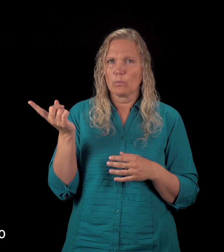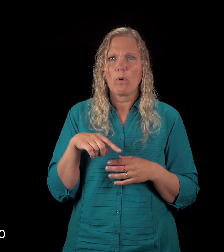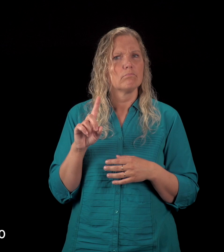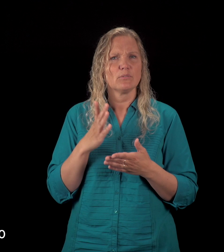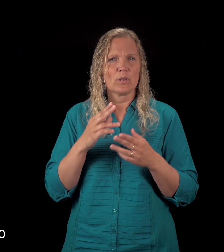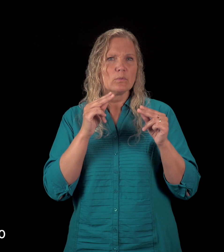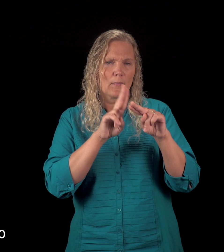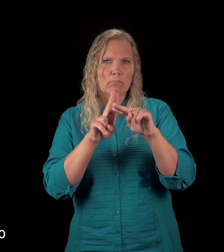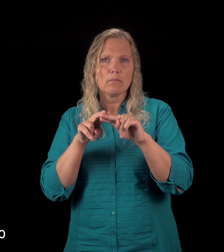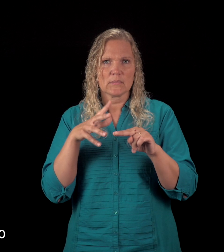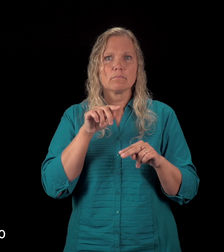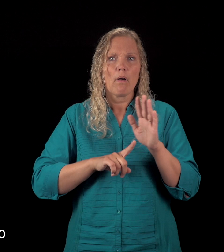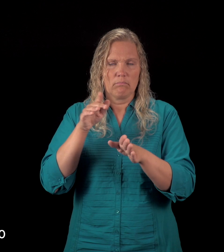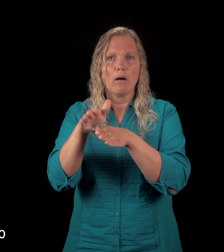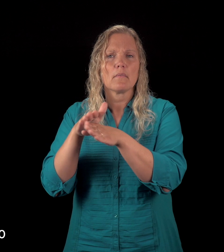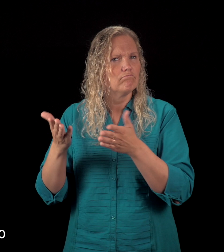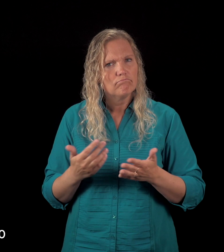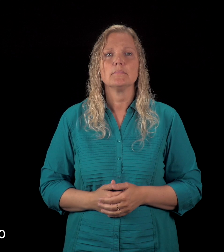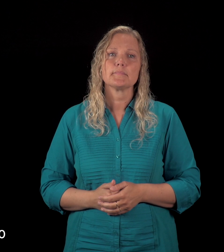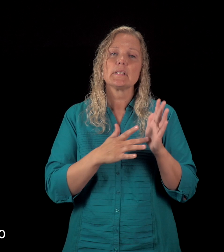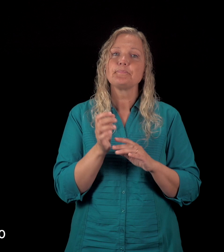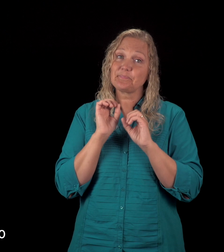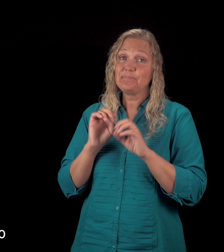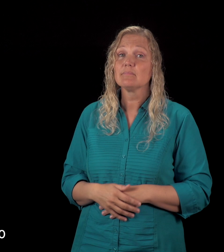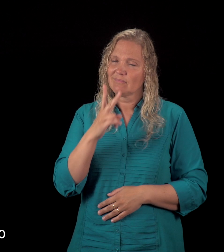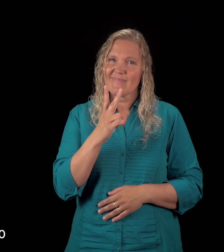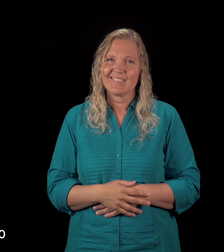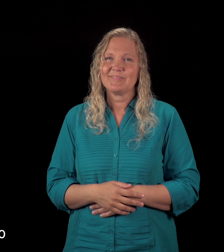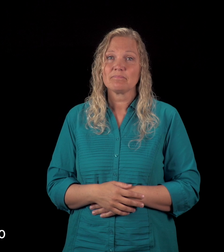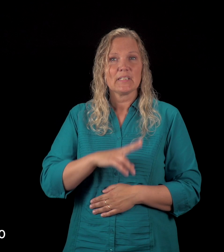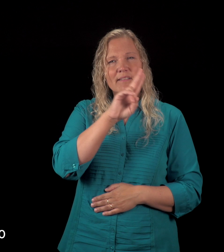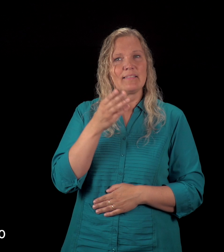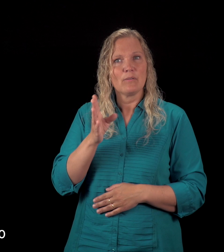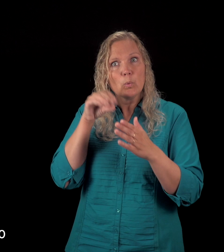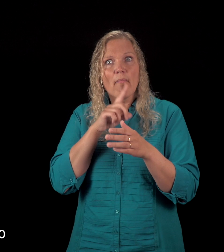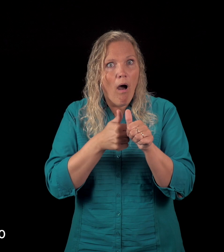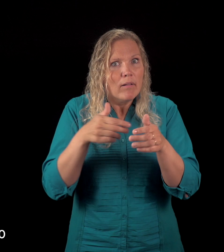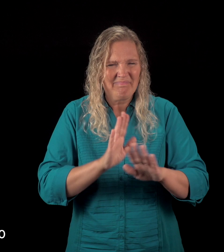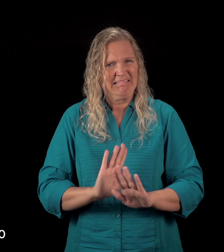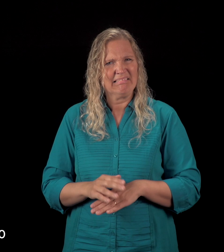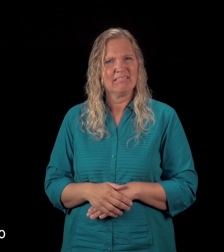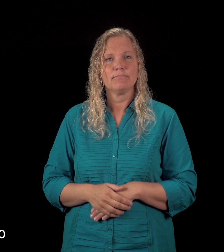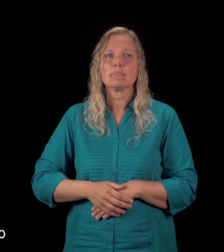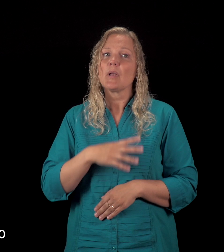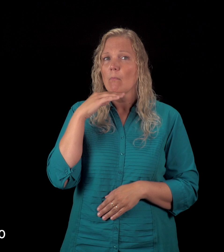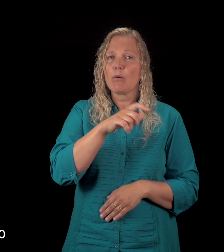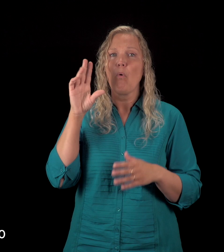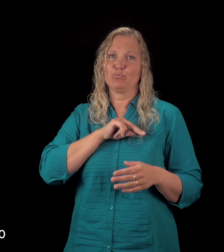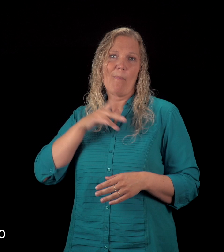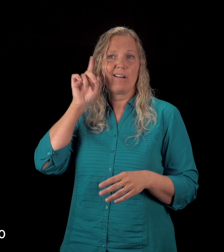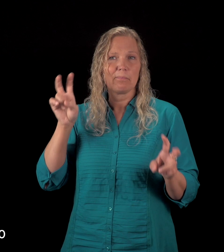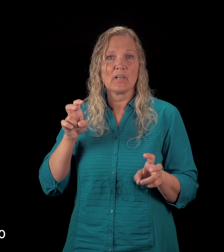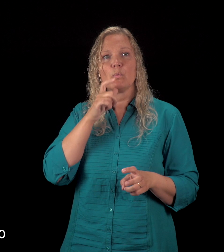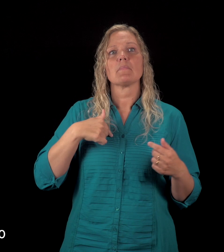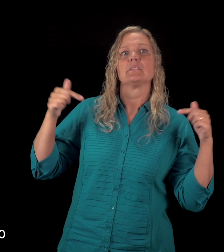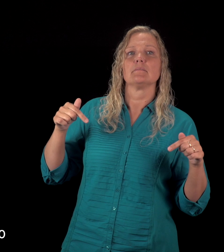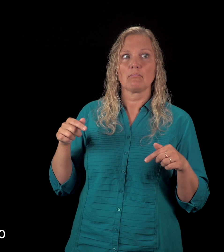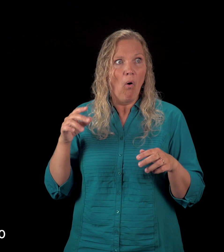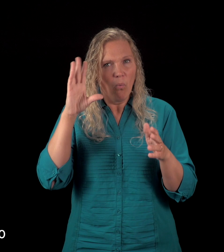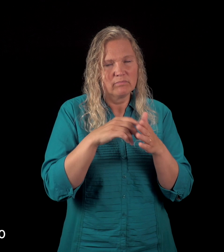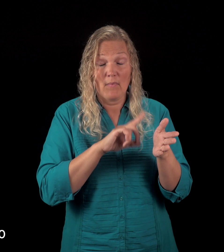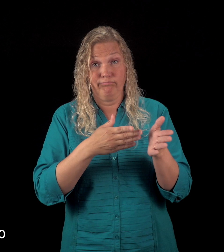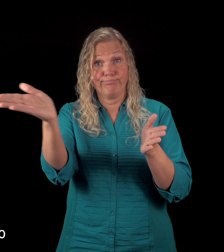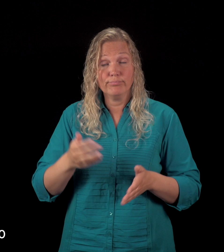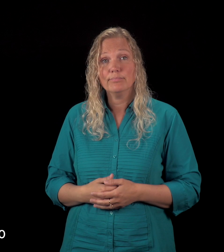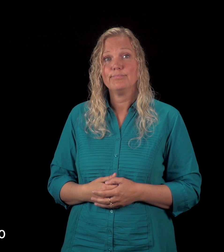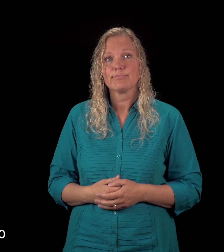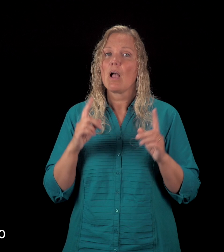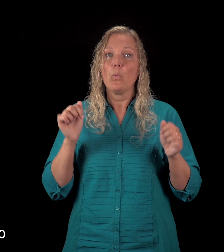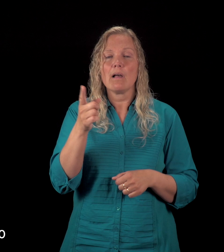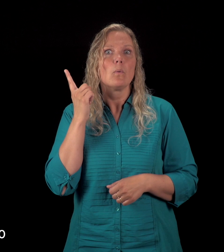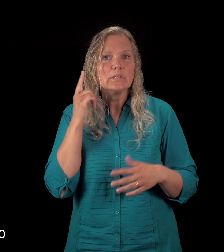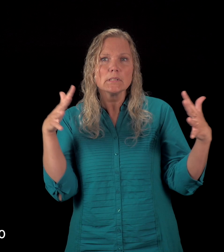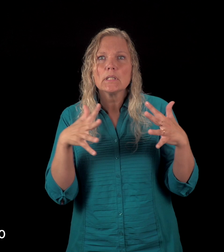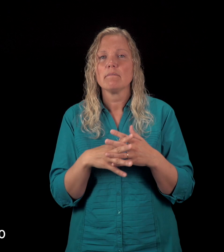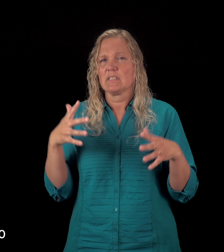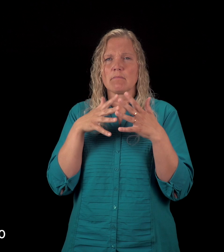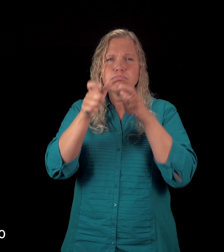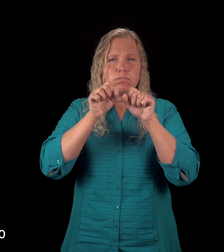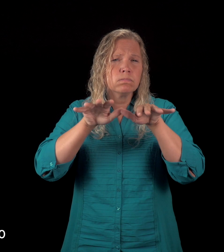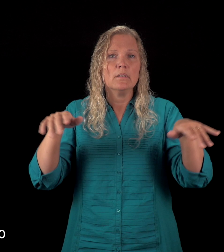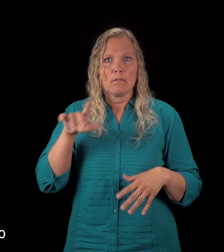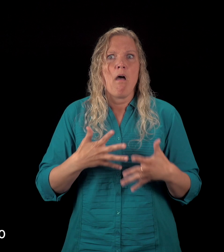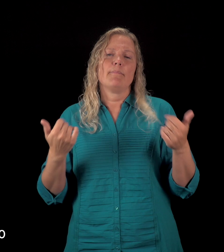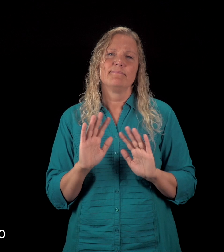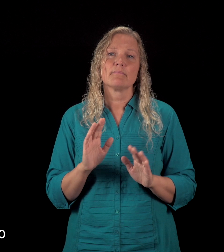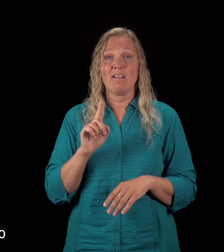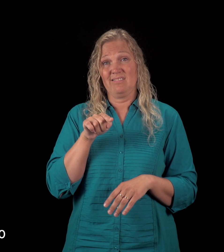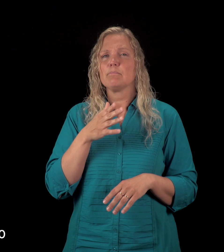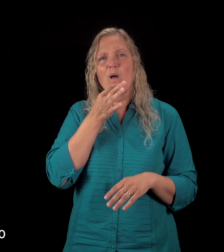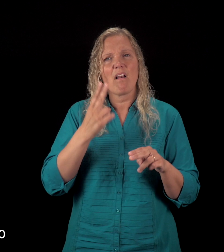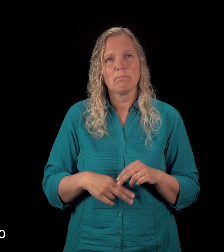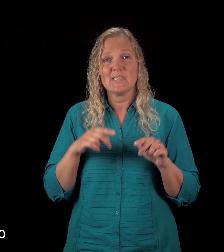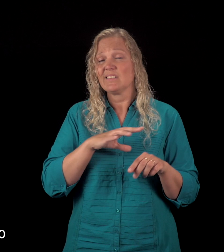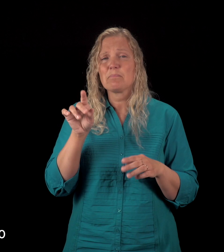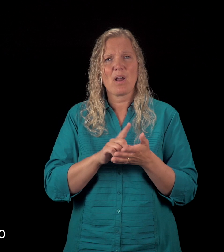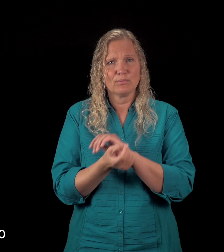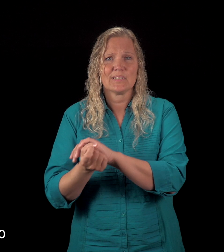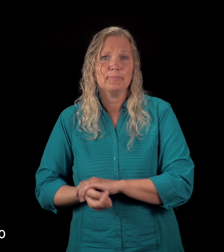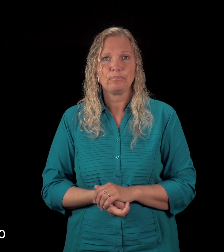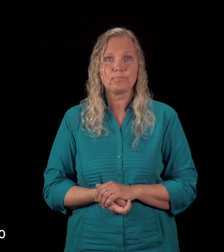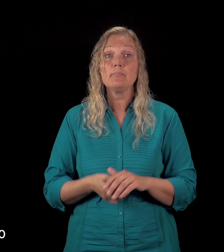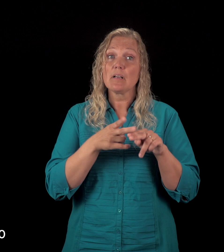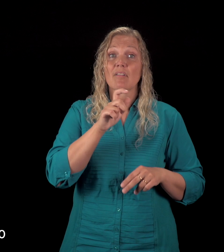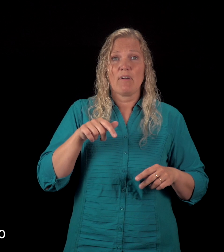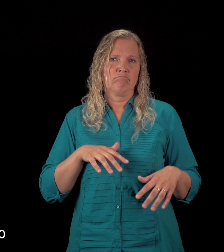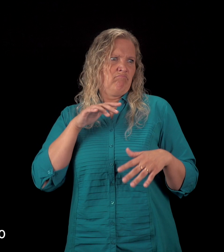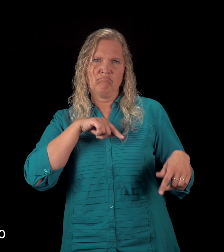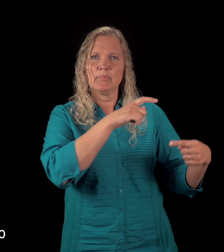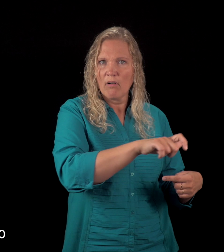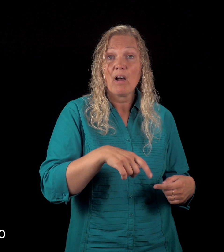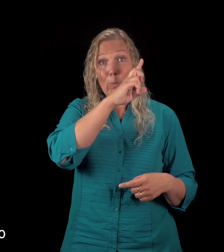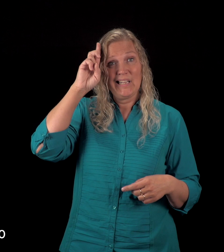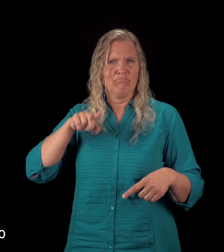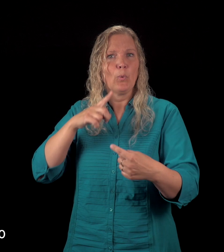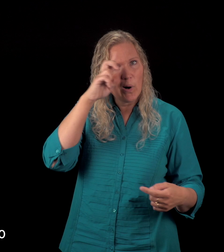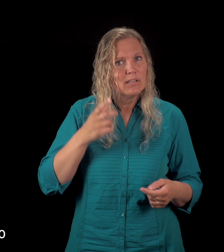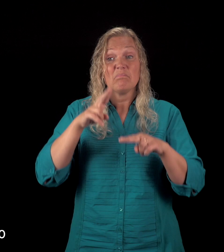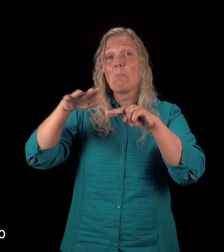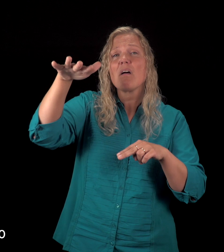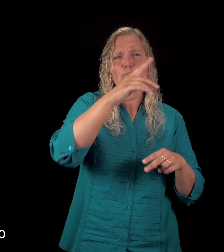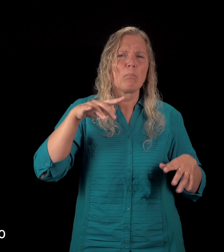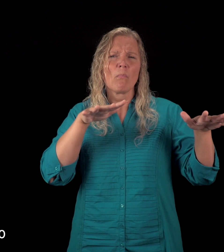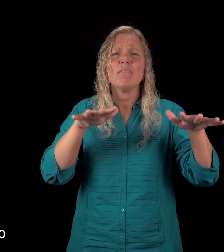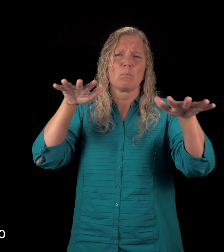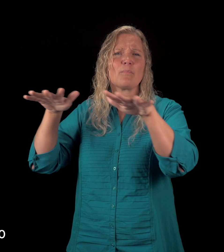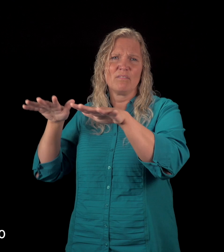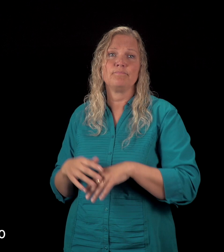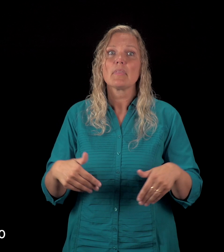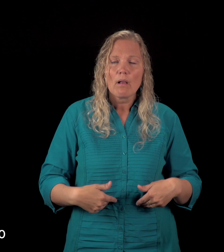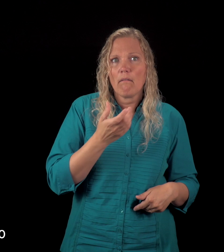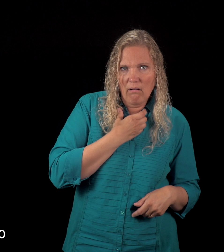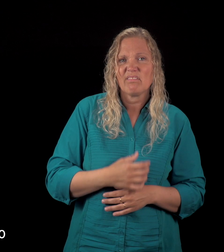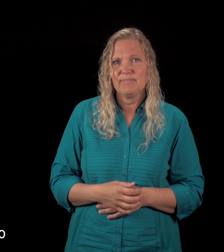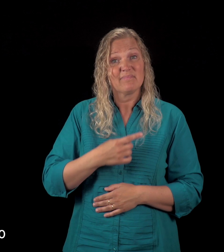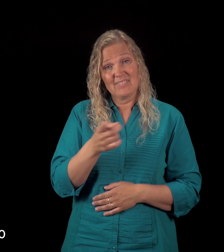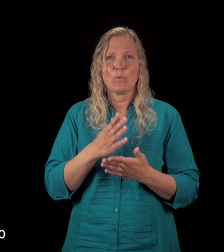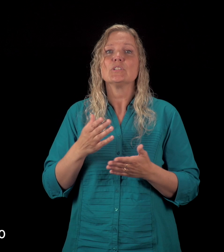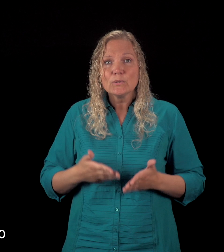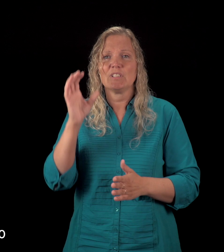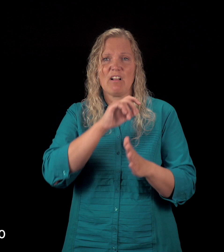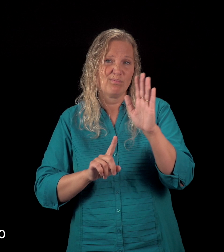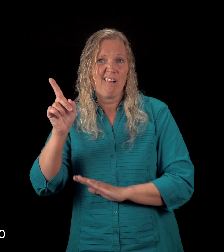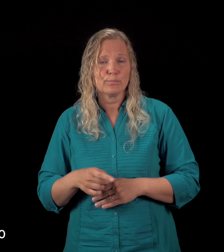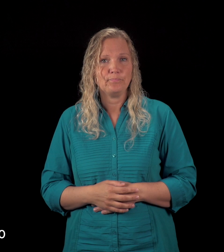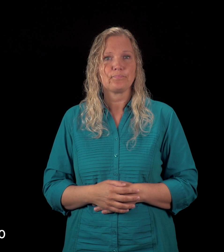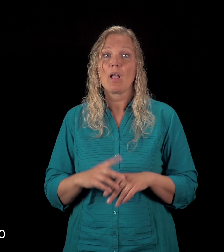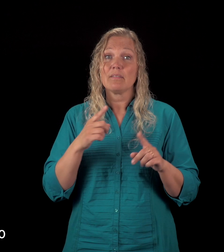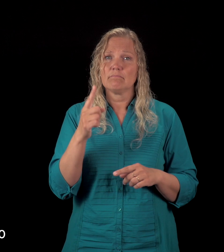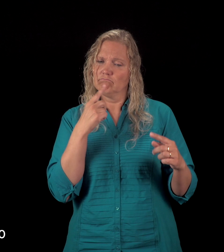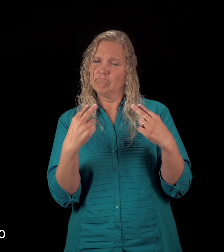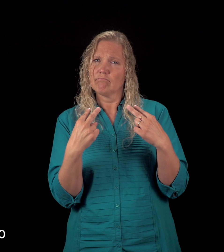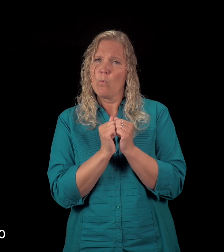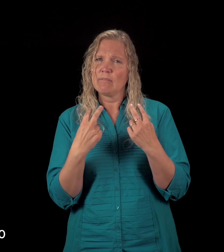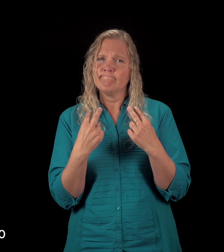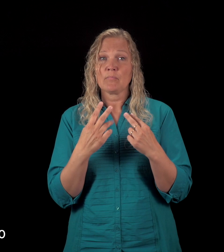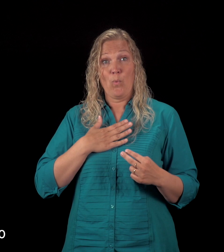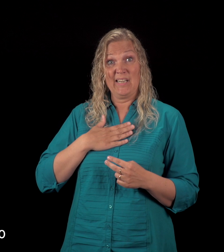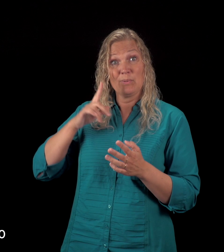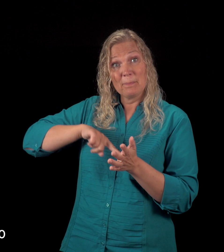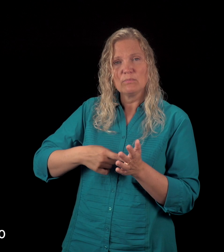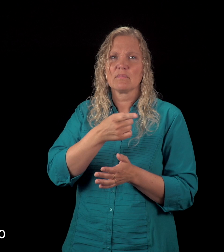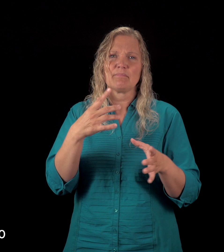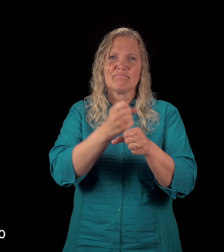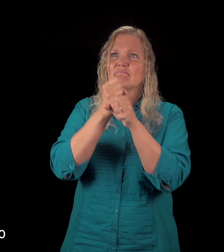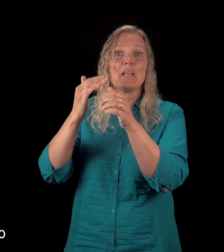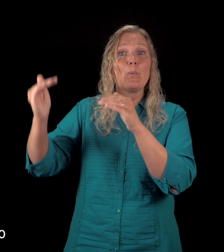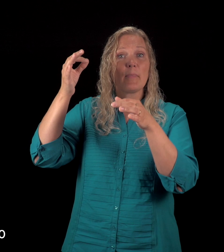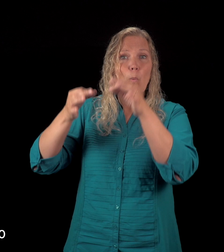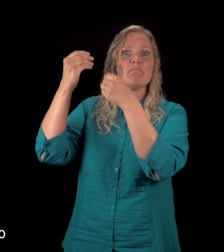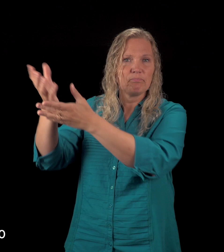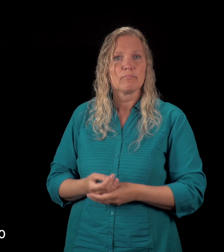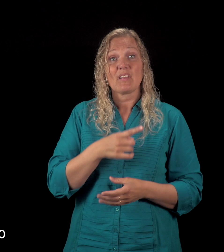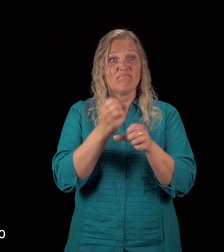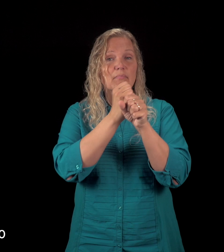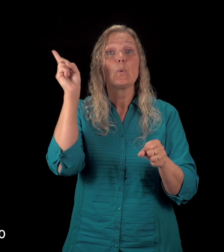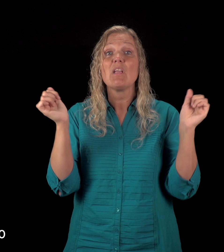When you hear of wars and rumors of wars, do not be alarmed. These things must happen, but the end is still to come. Nation will rise against nation, and kingdom against kingdom. There will be earthquakes in various places, as well as famines. These are the beginning of birth pains. So be on your guard. You will be delivered over to the councils and beaten in the synagogues.